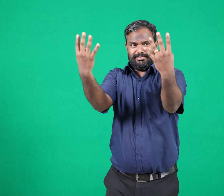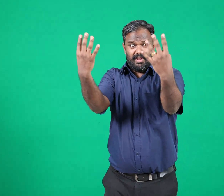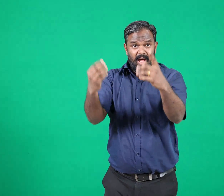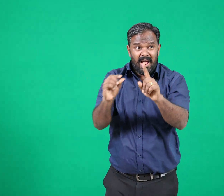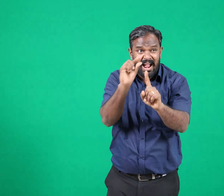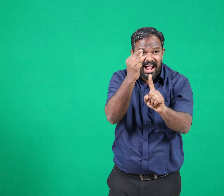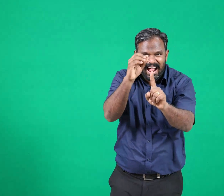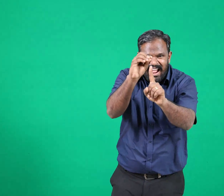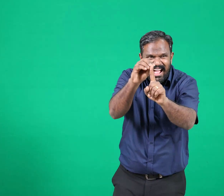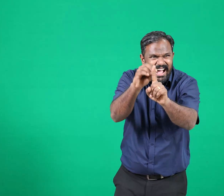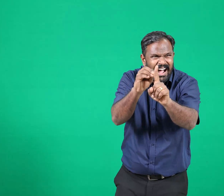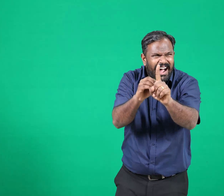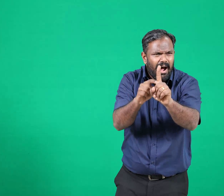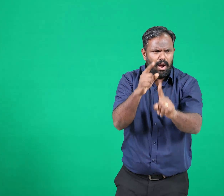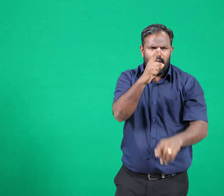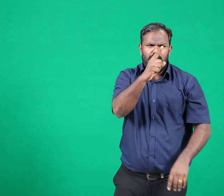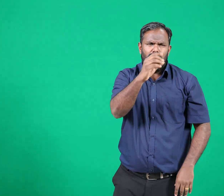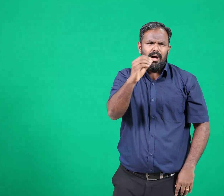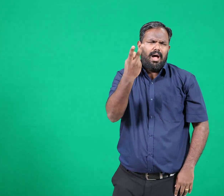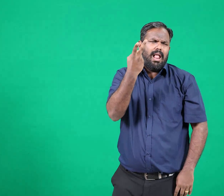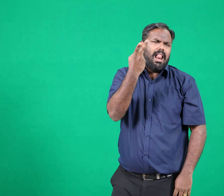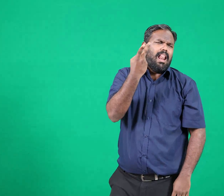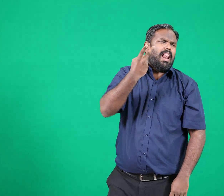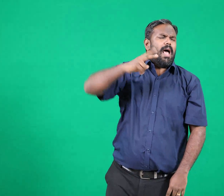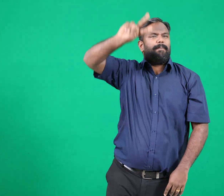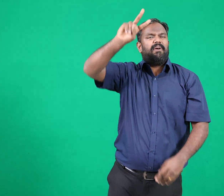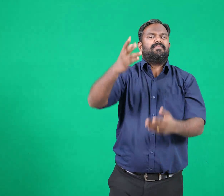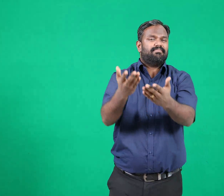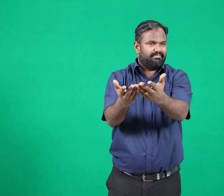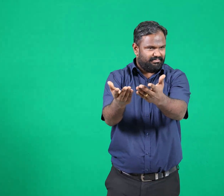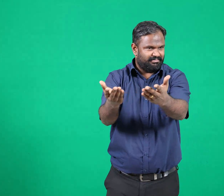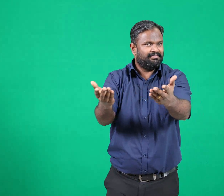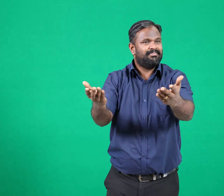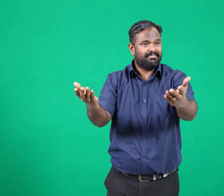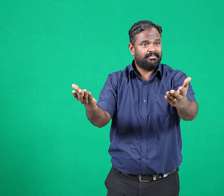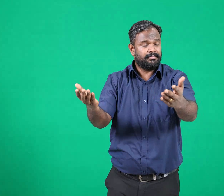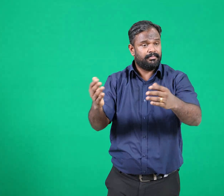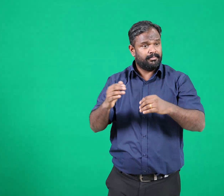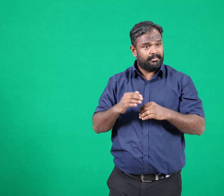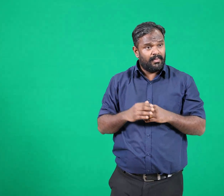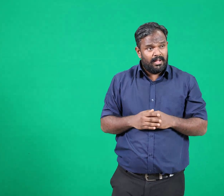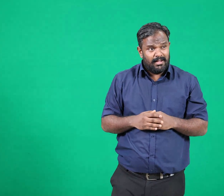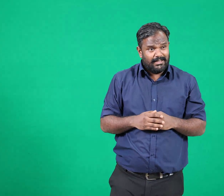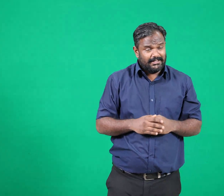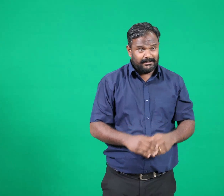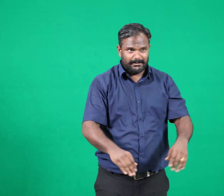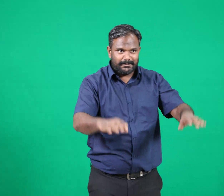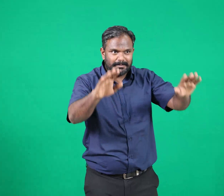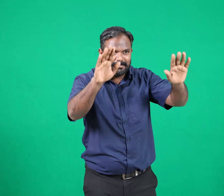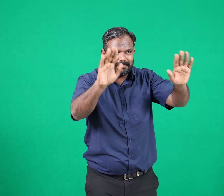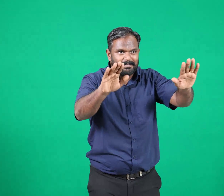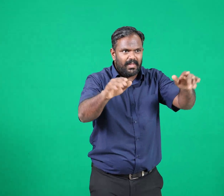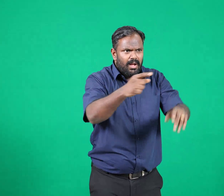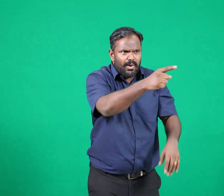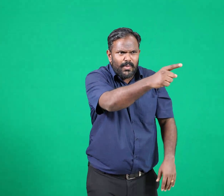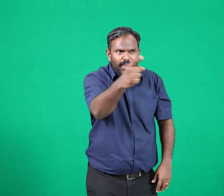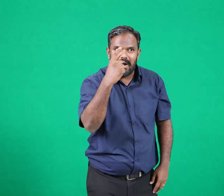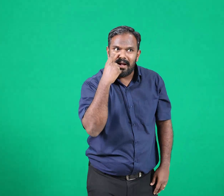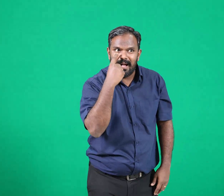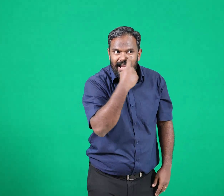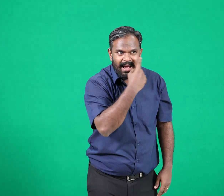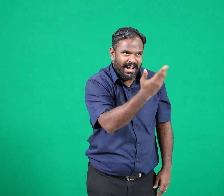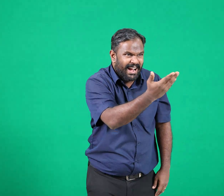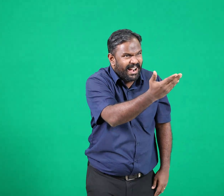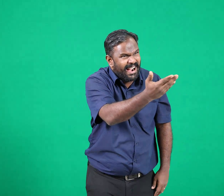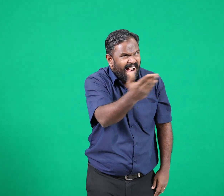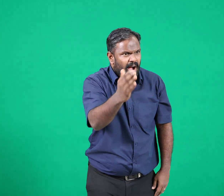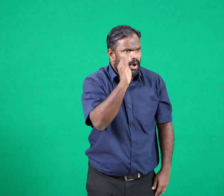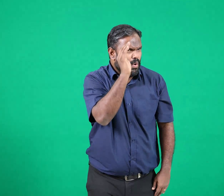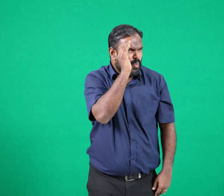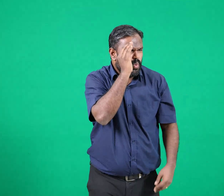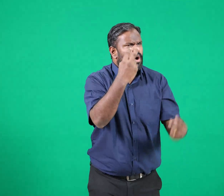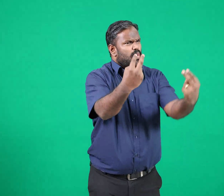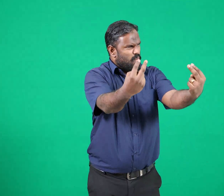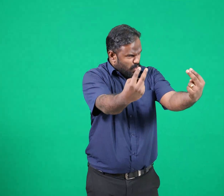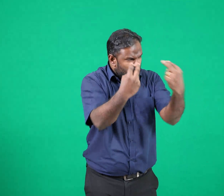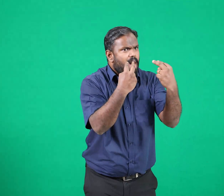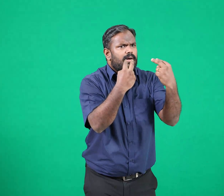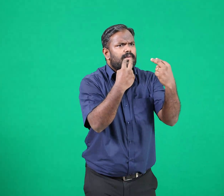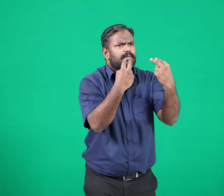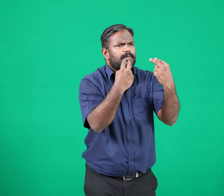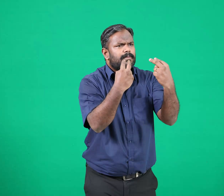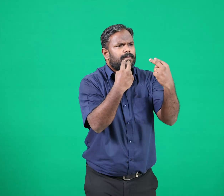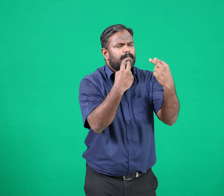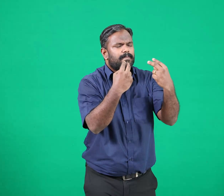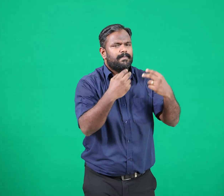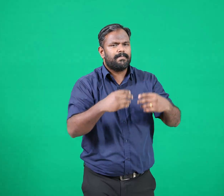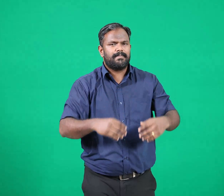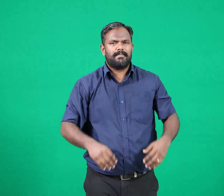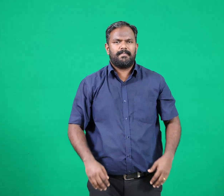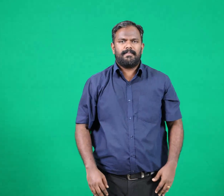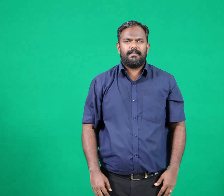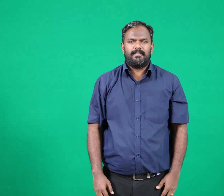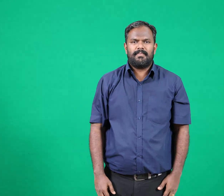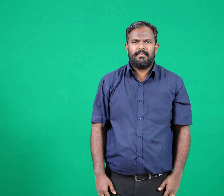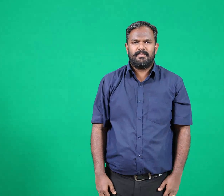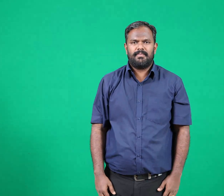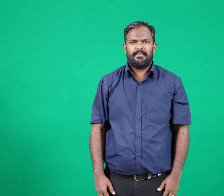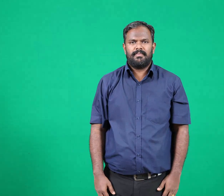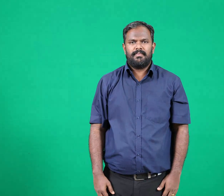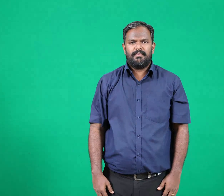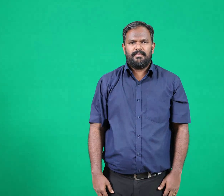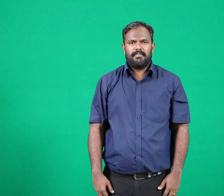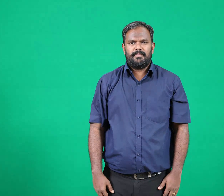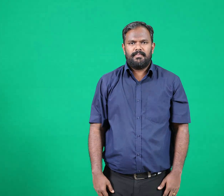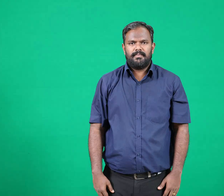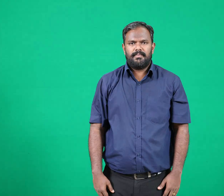As Jesus said this, He called out, "He who has ears to hear, let him hear."